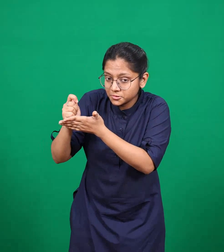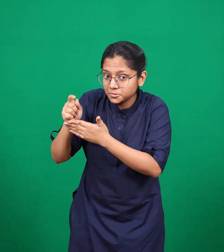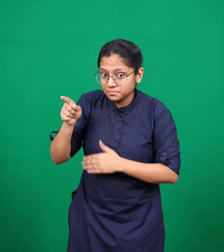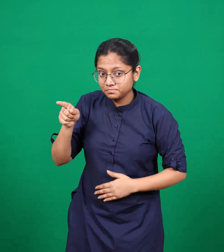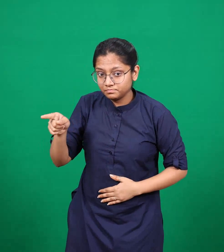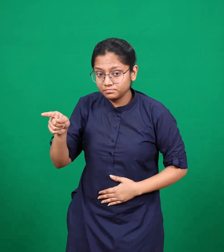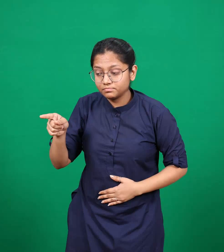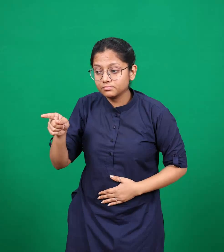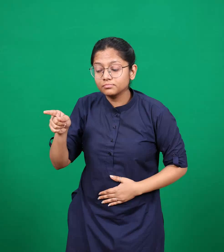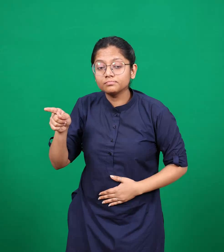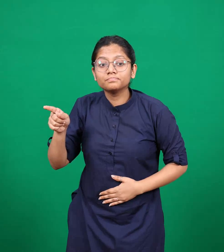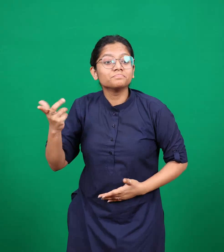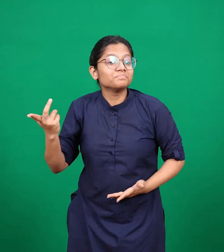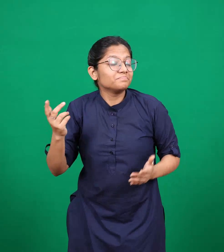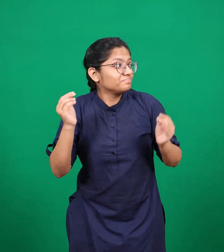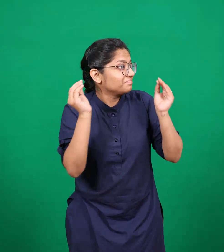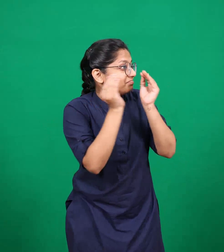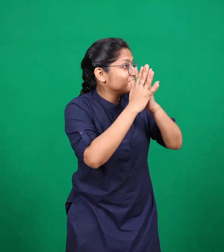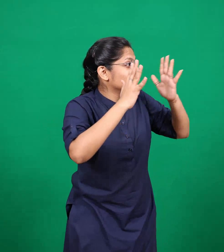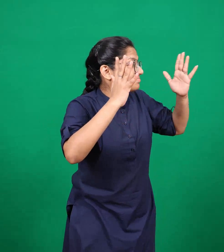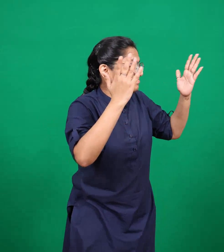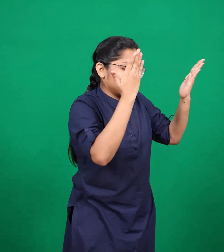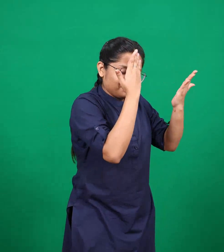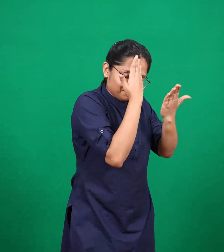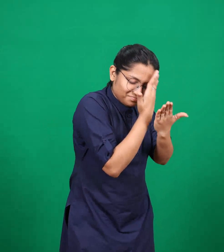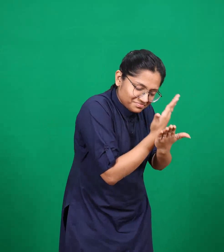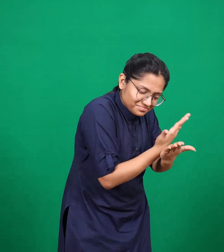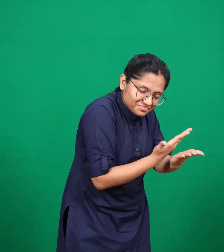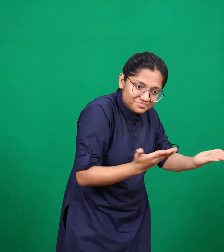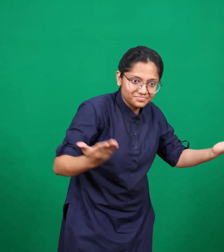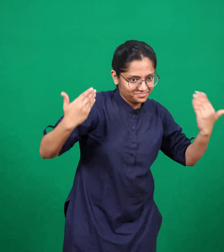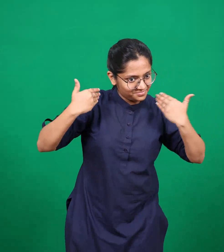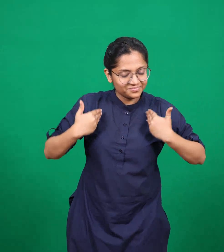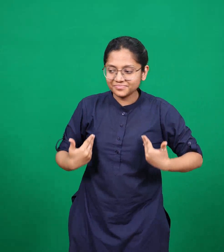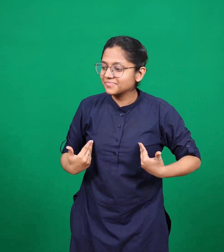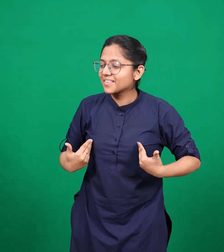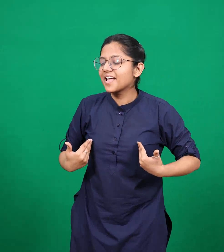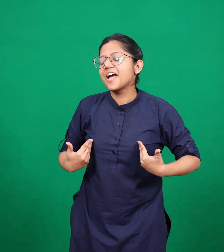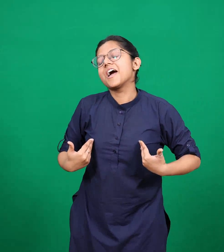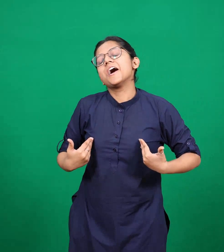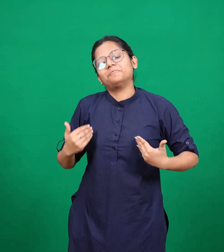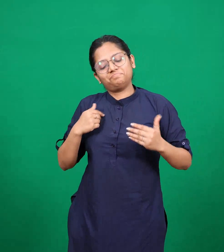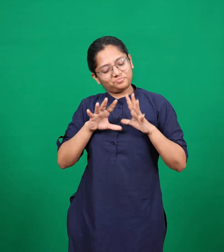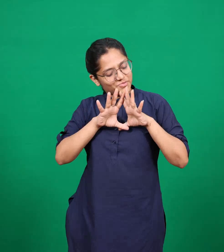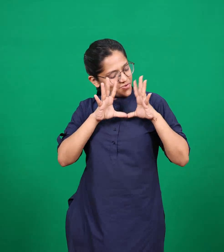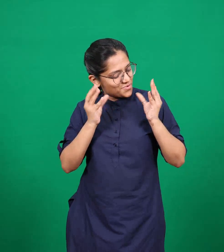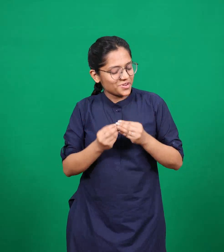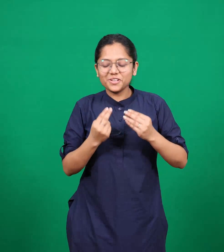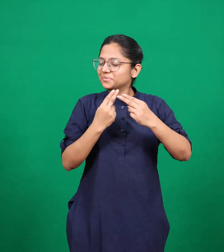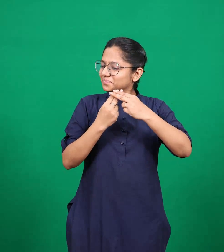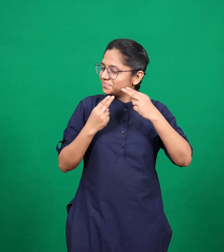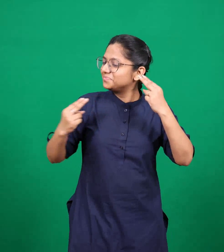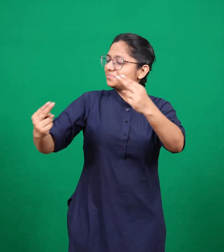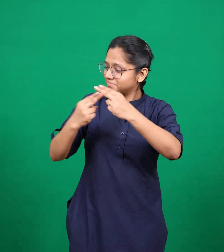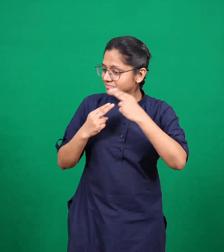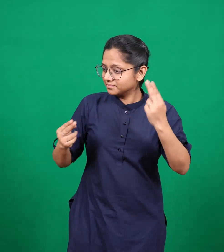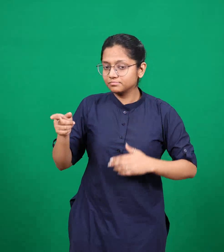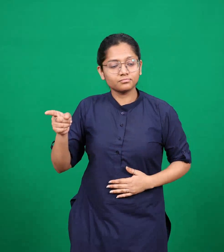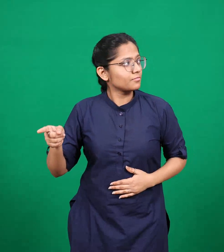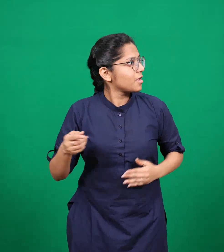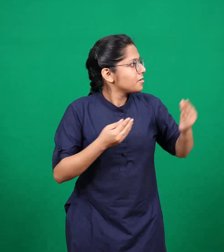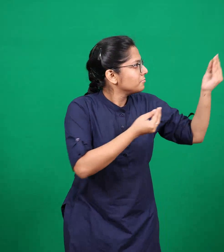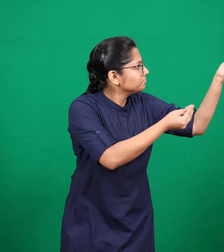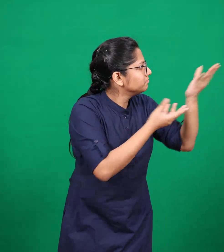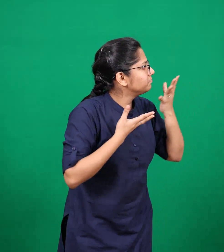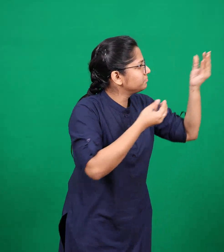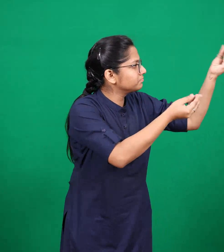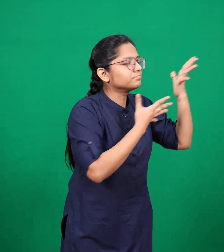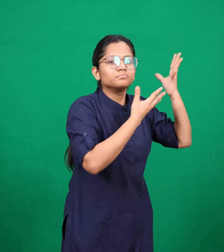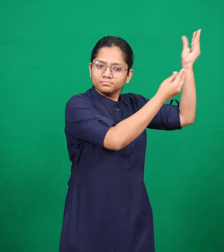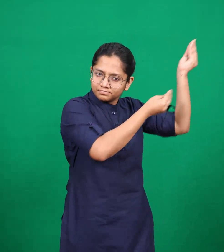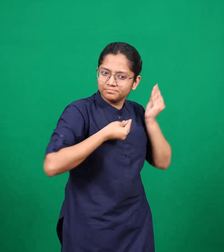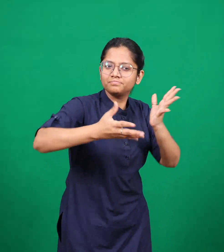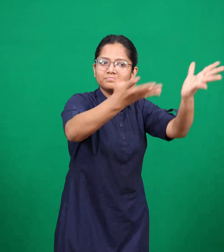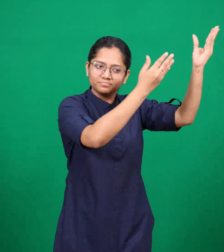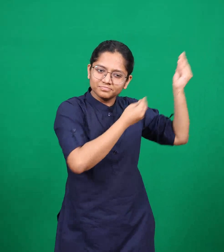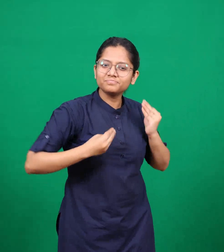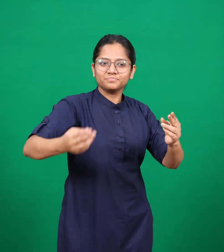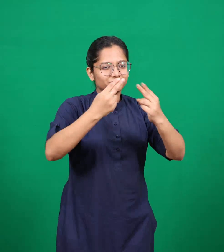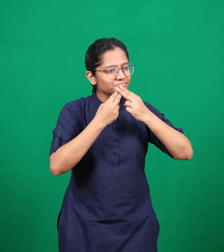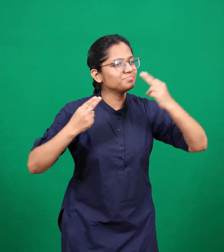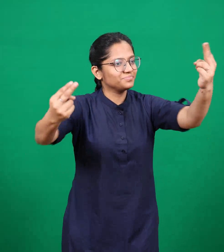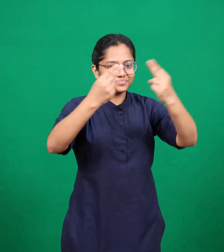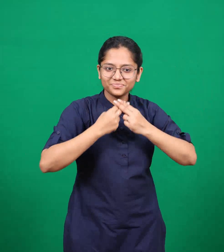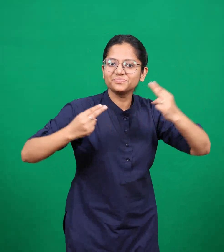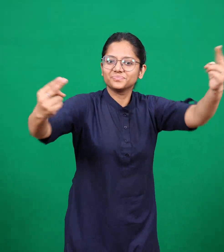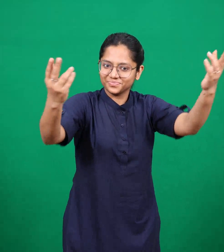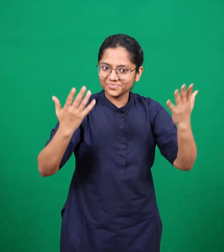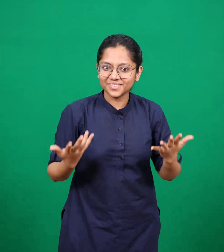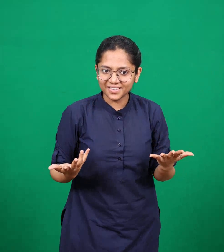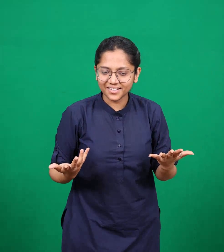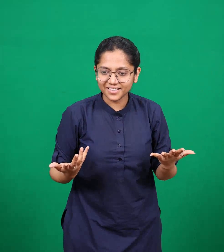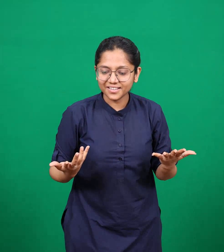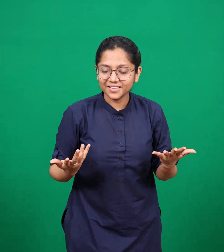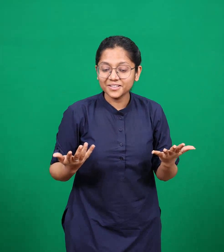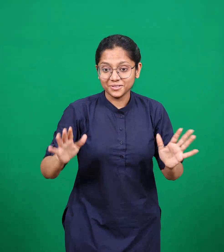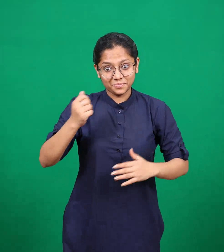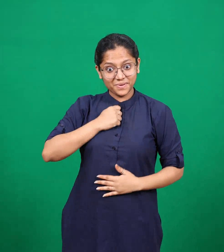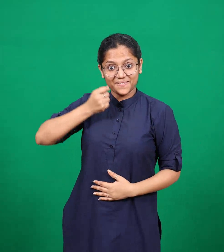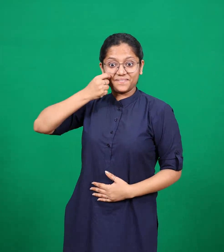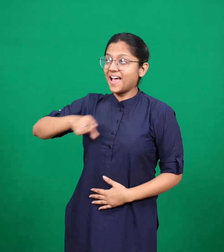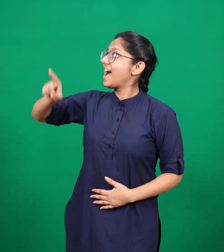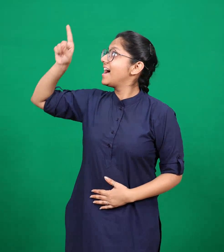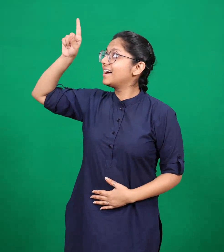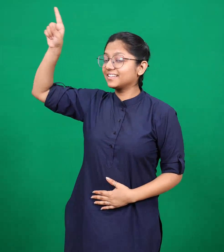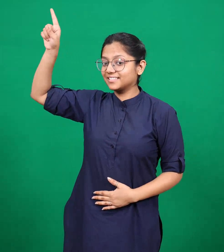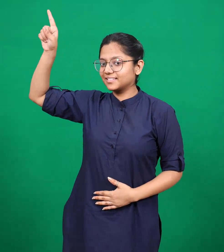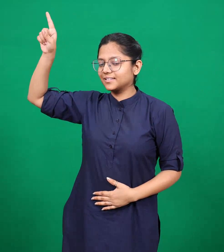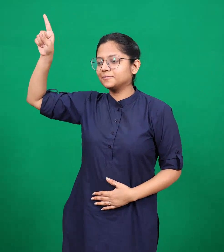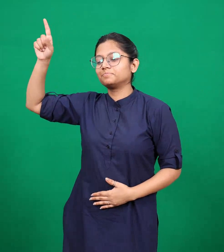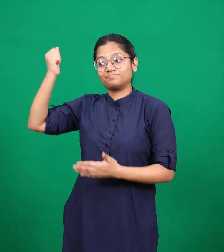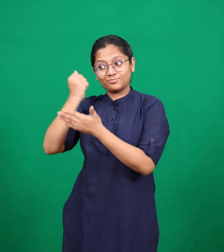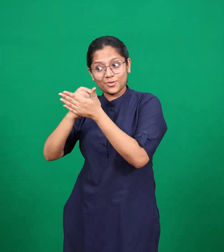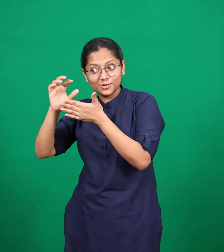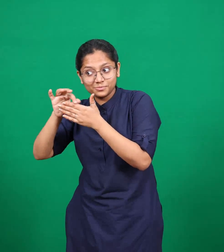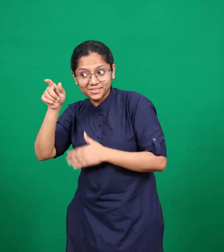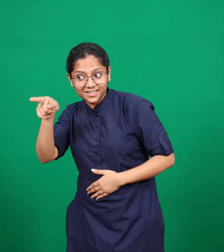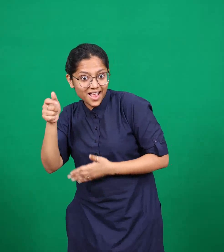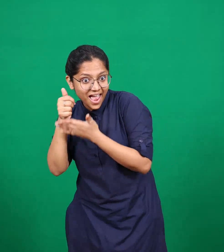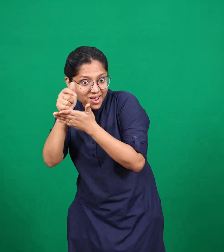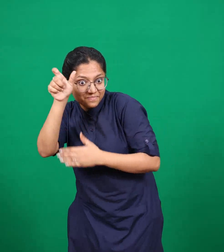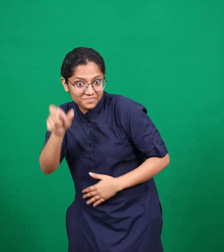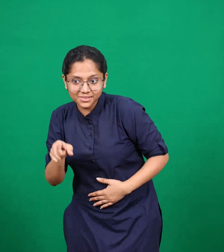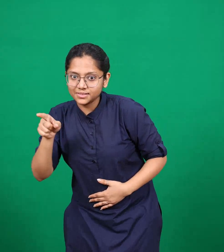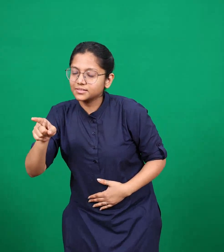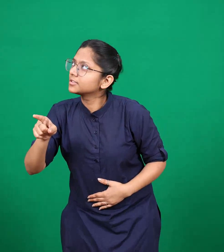Everything that belongs to the Father is Mine.